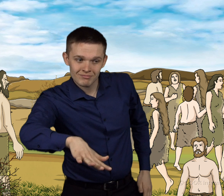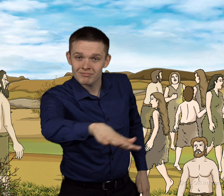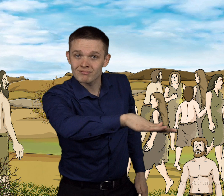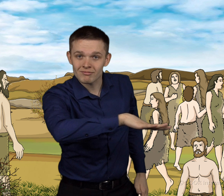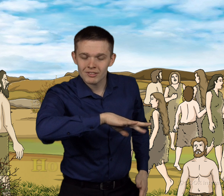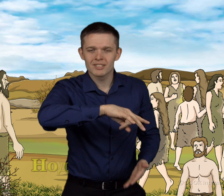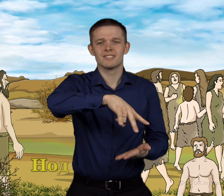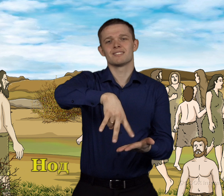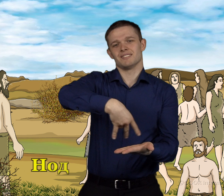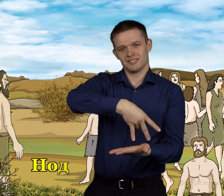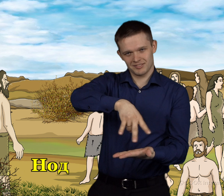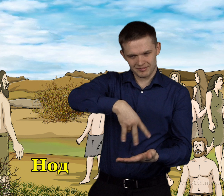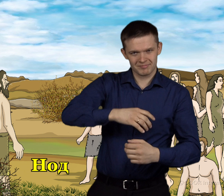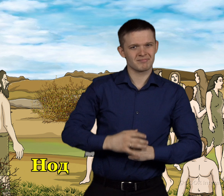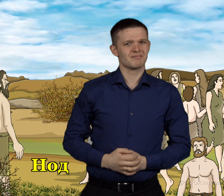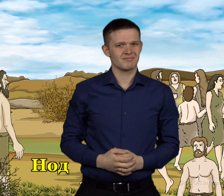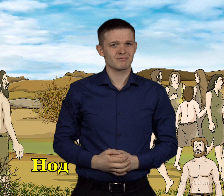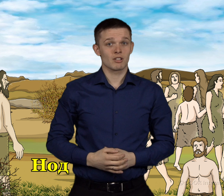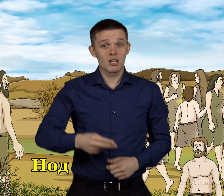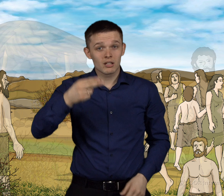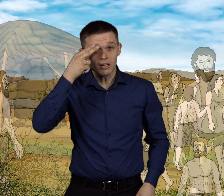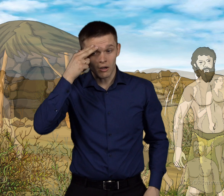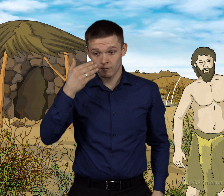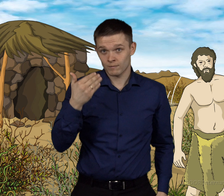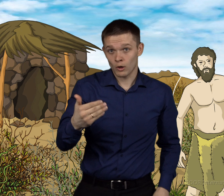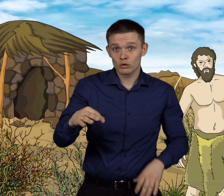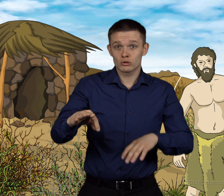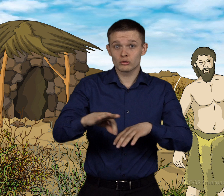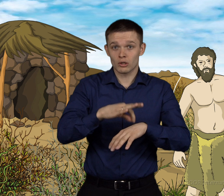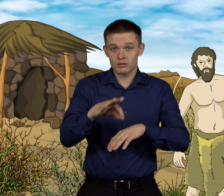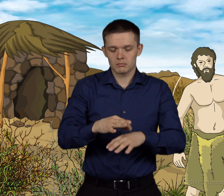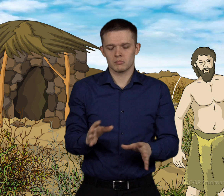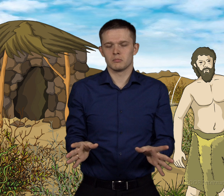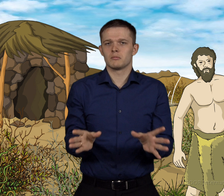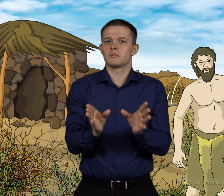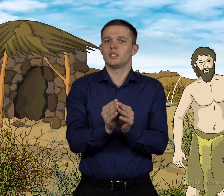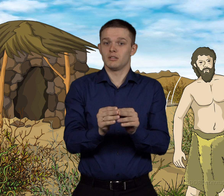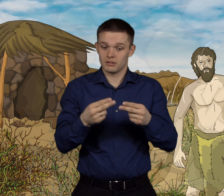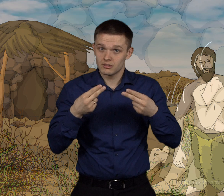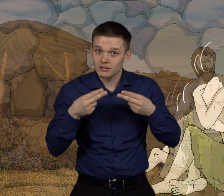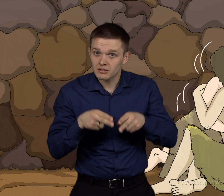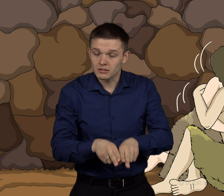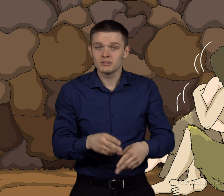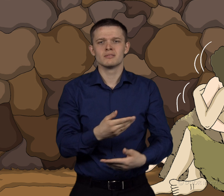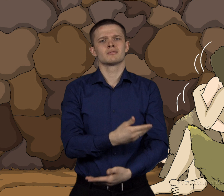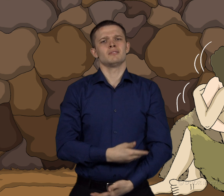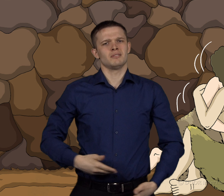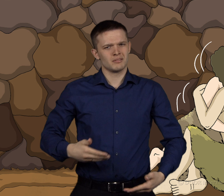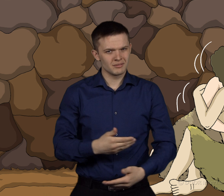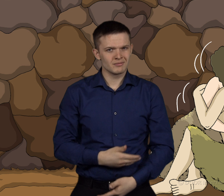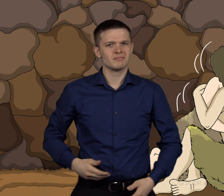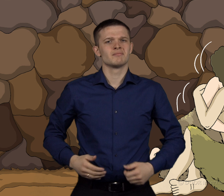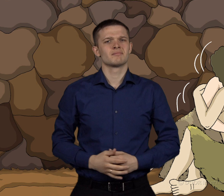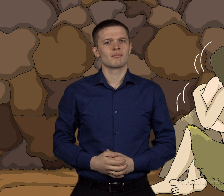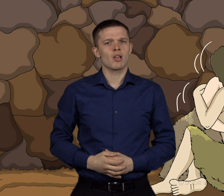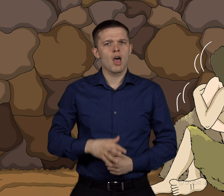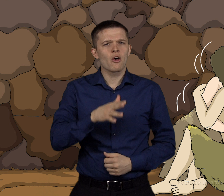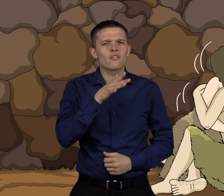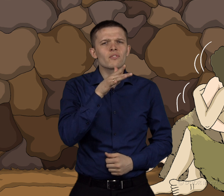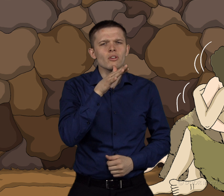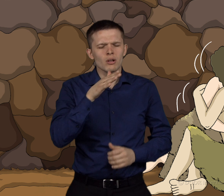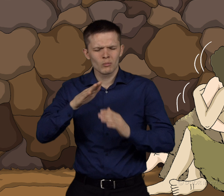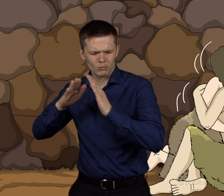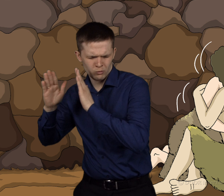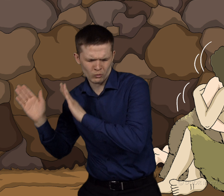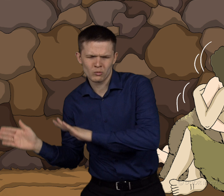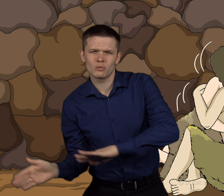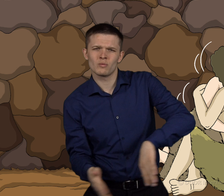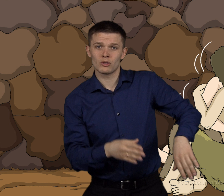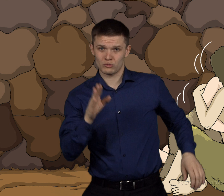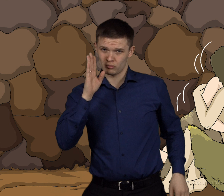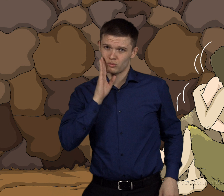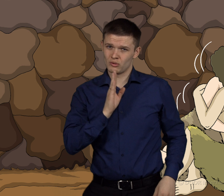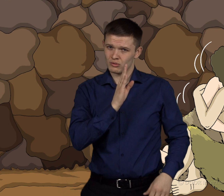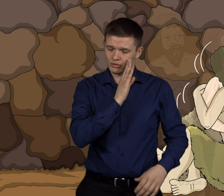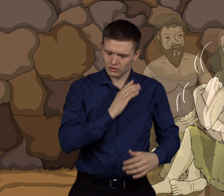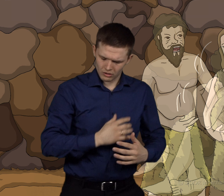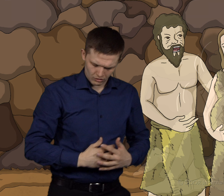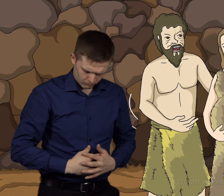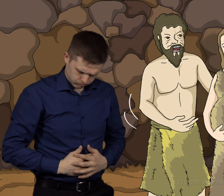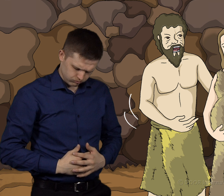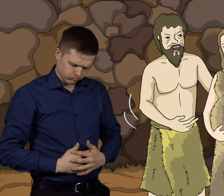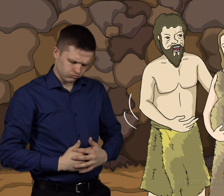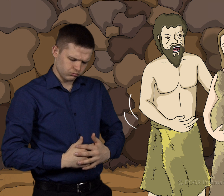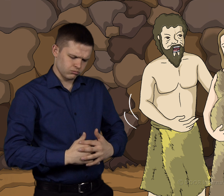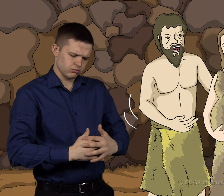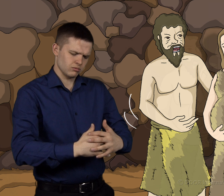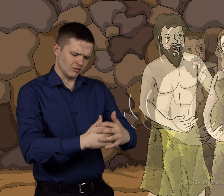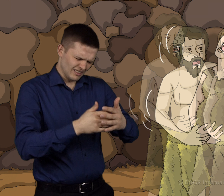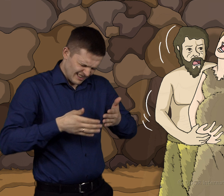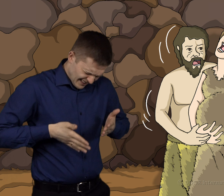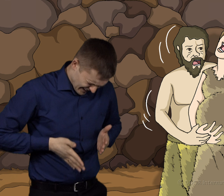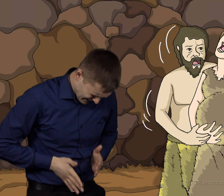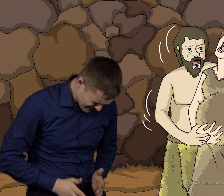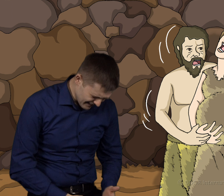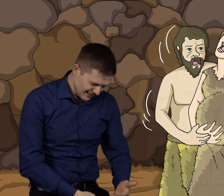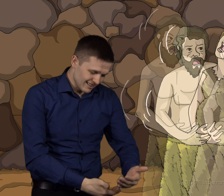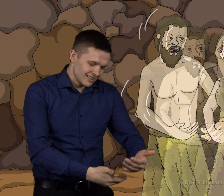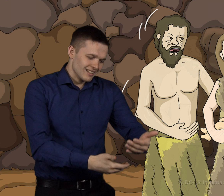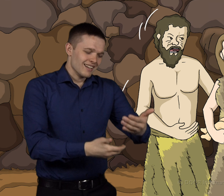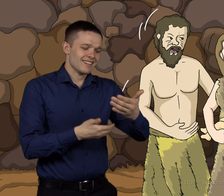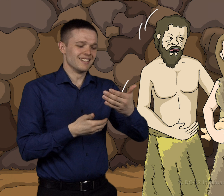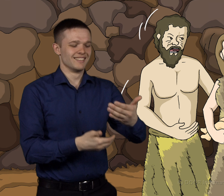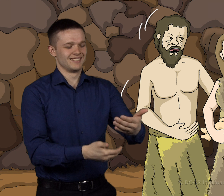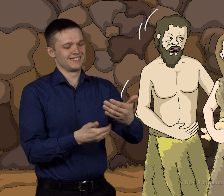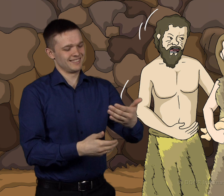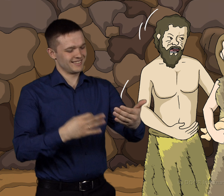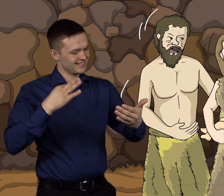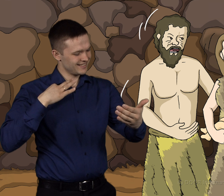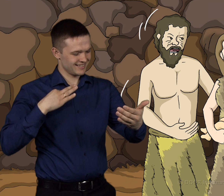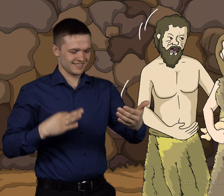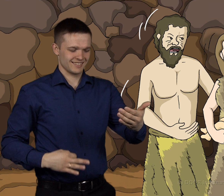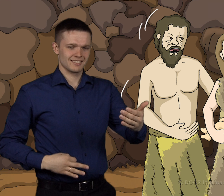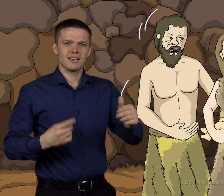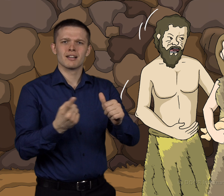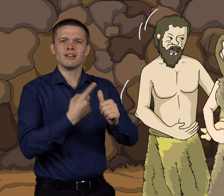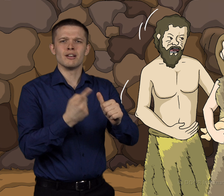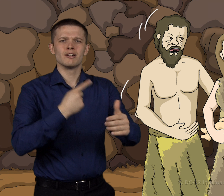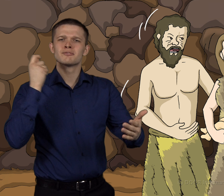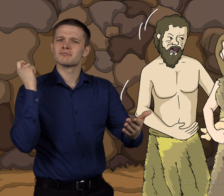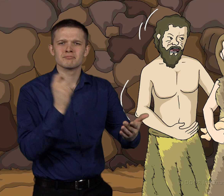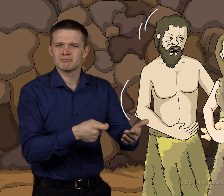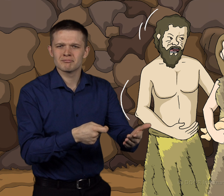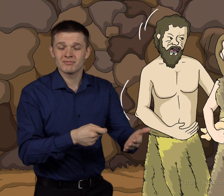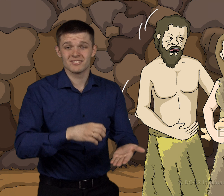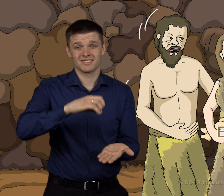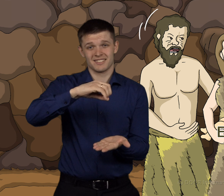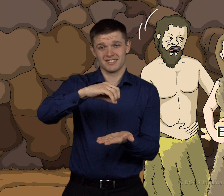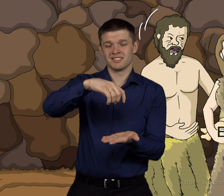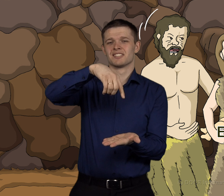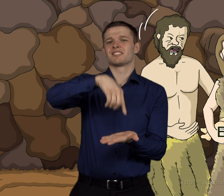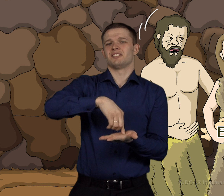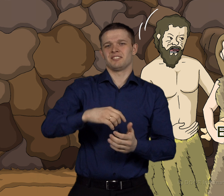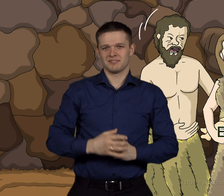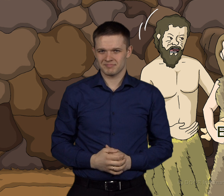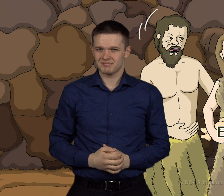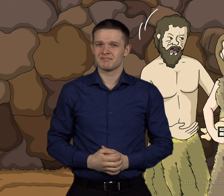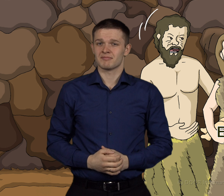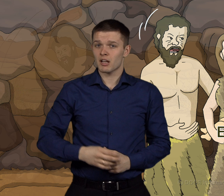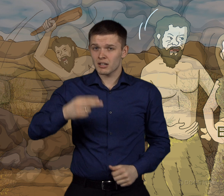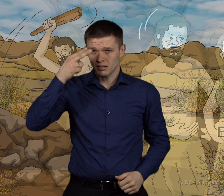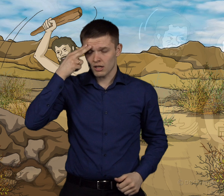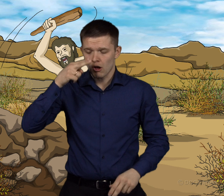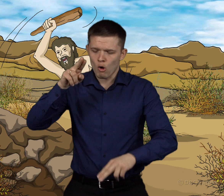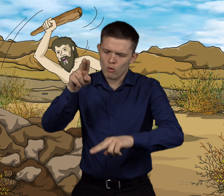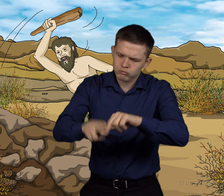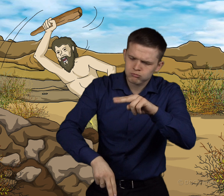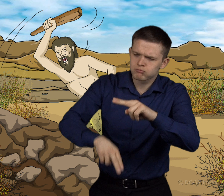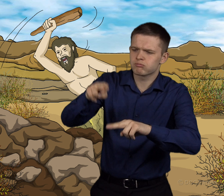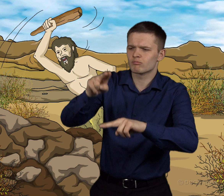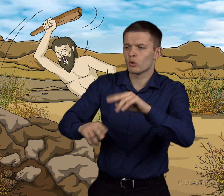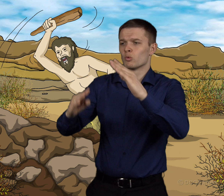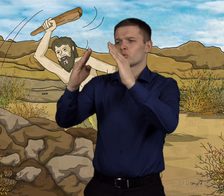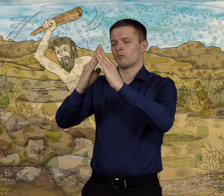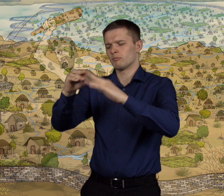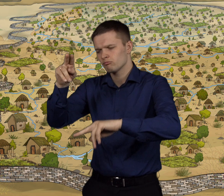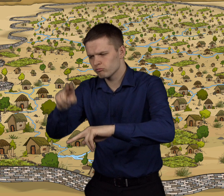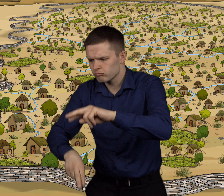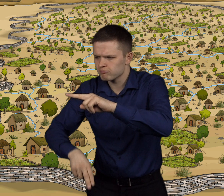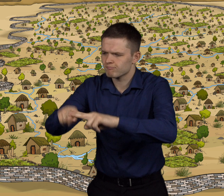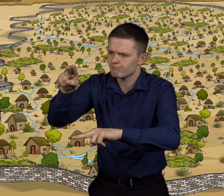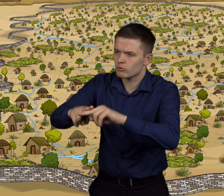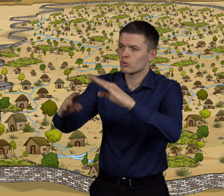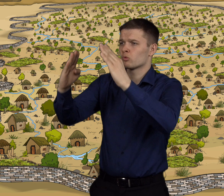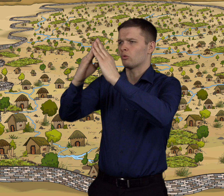And Cain had relations with his wife, and she conceived and gave birth to Enoch.